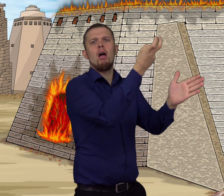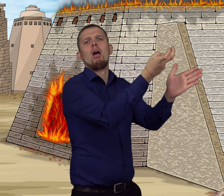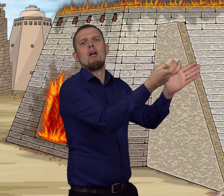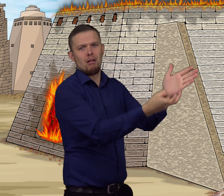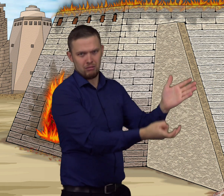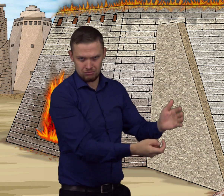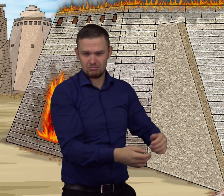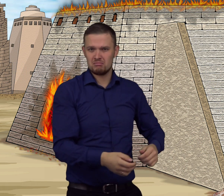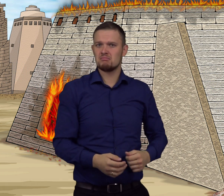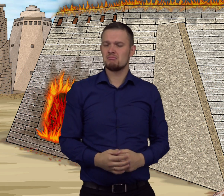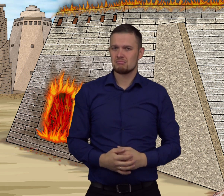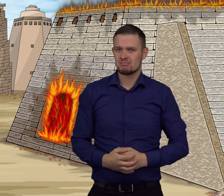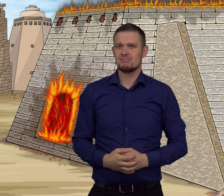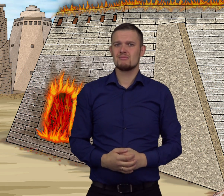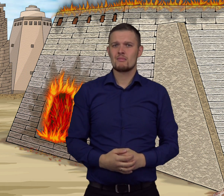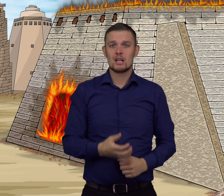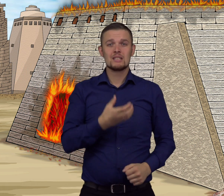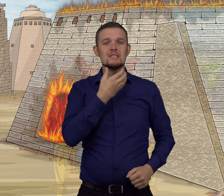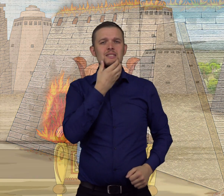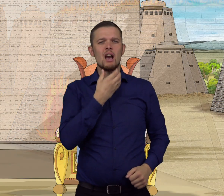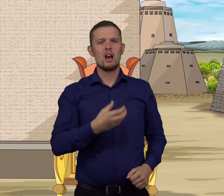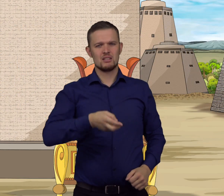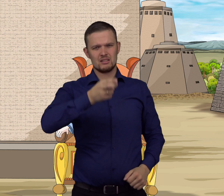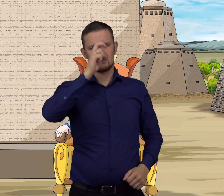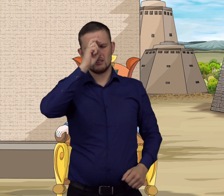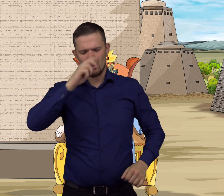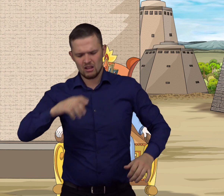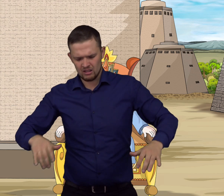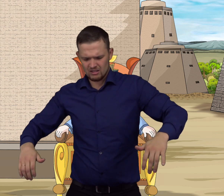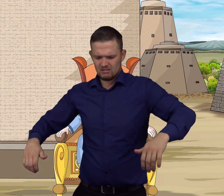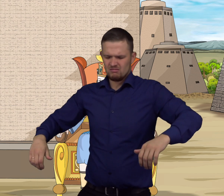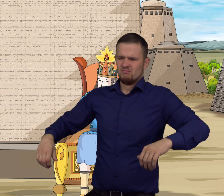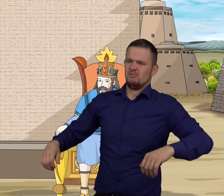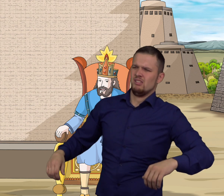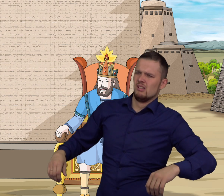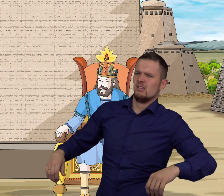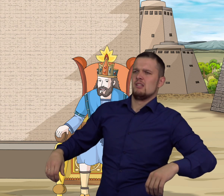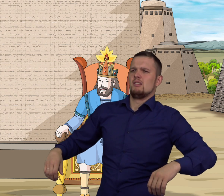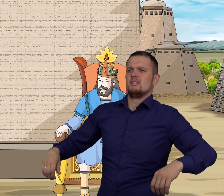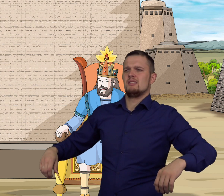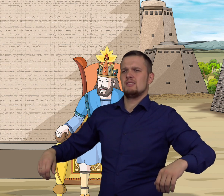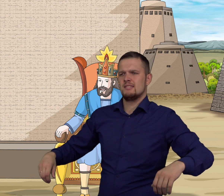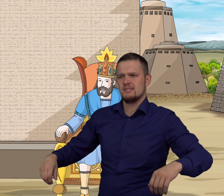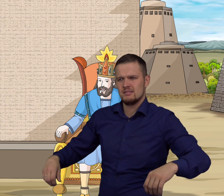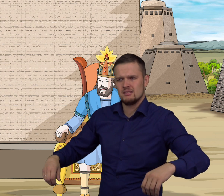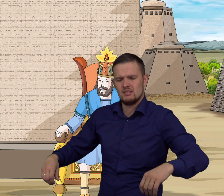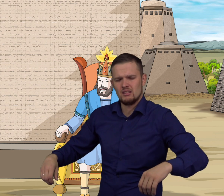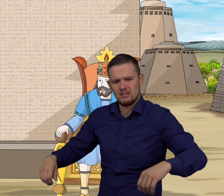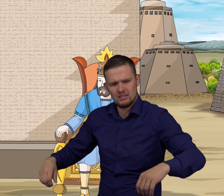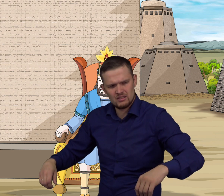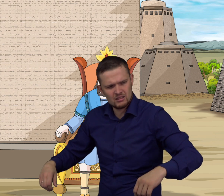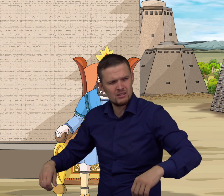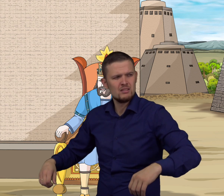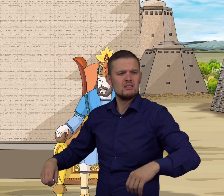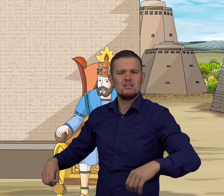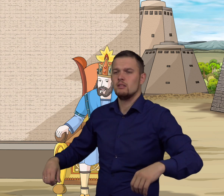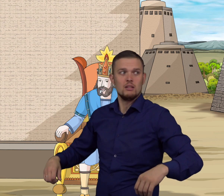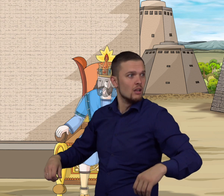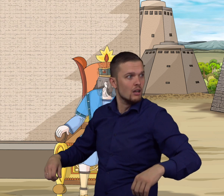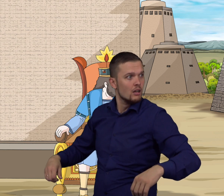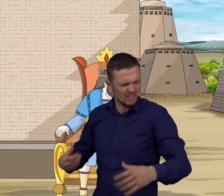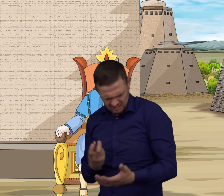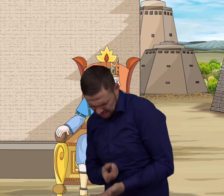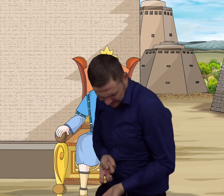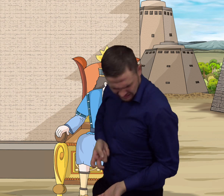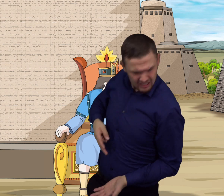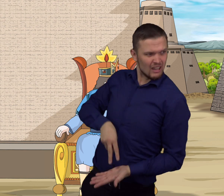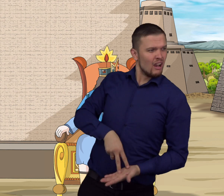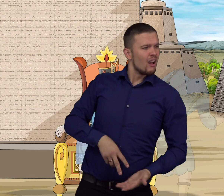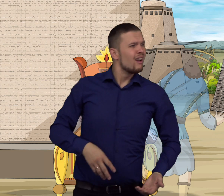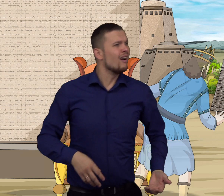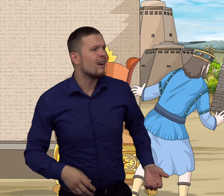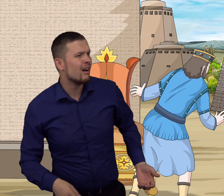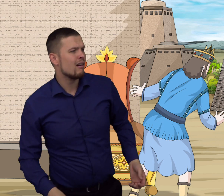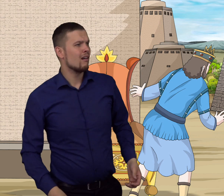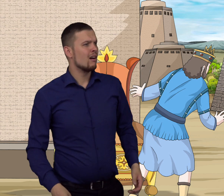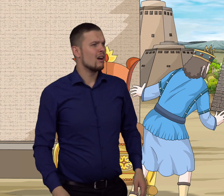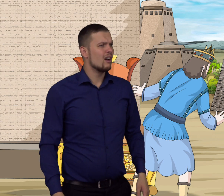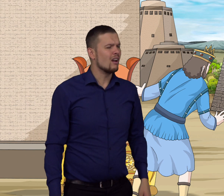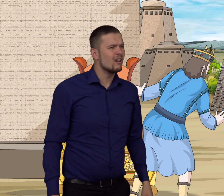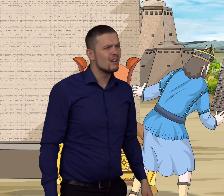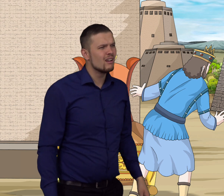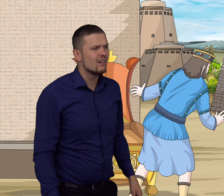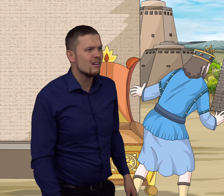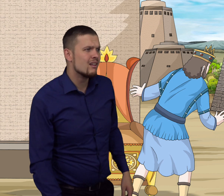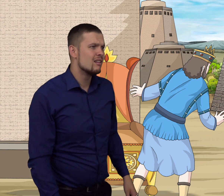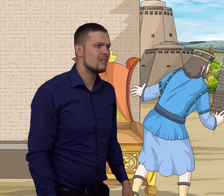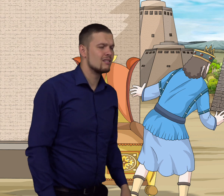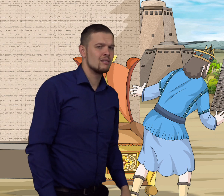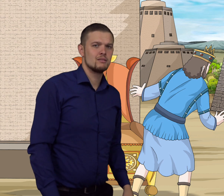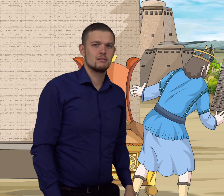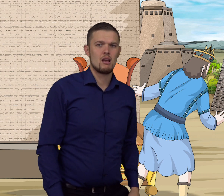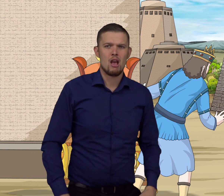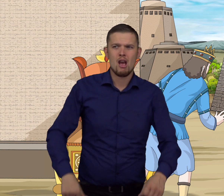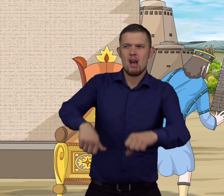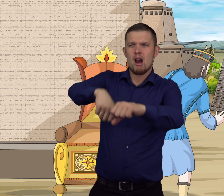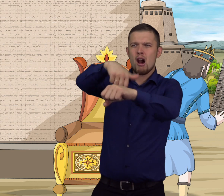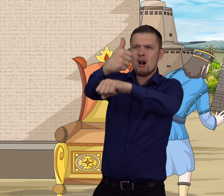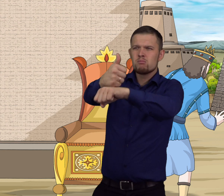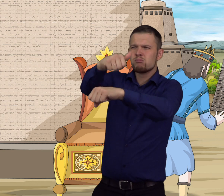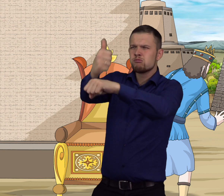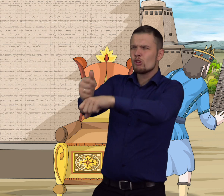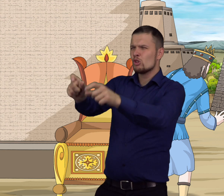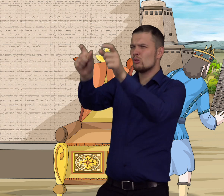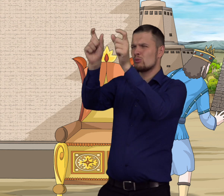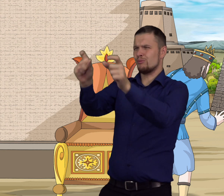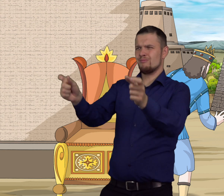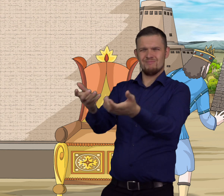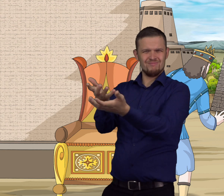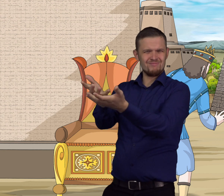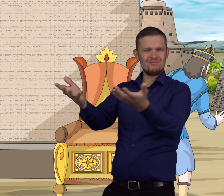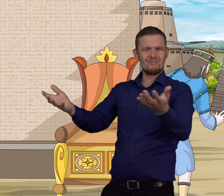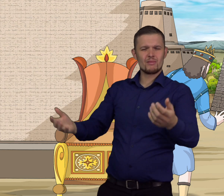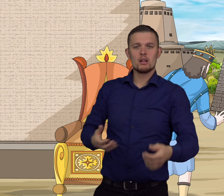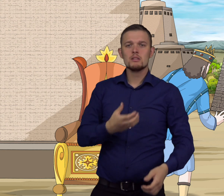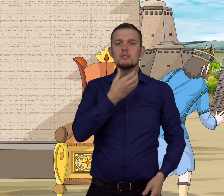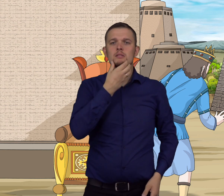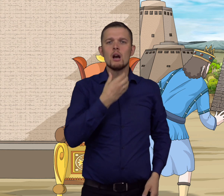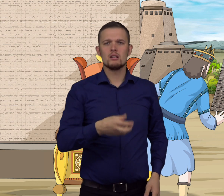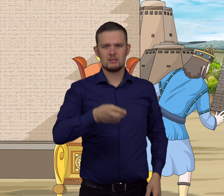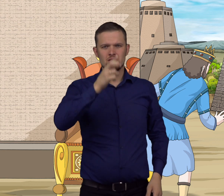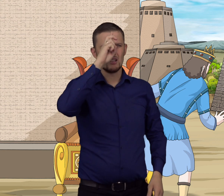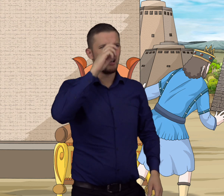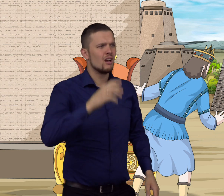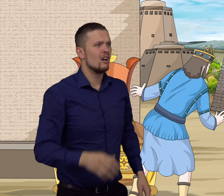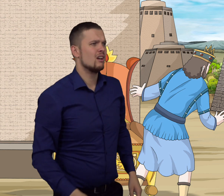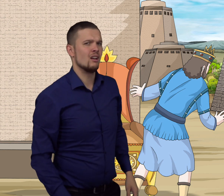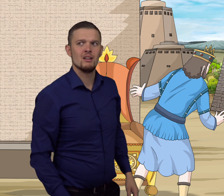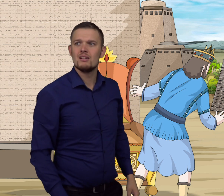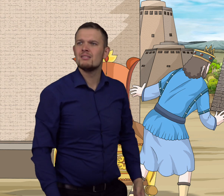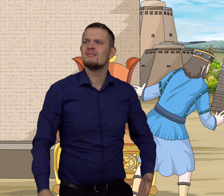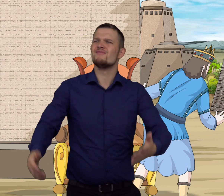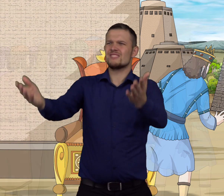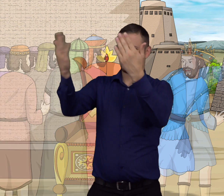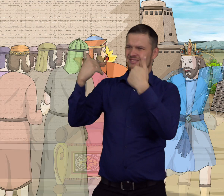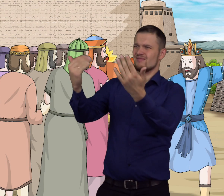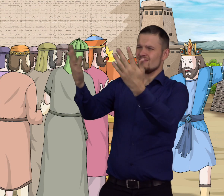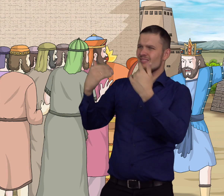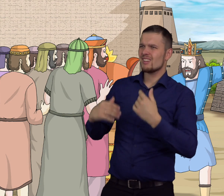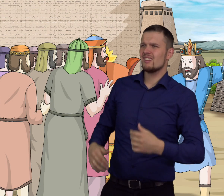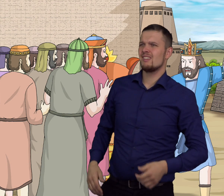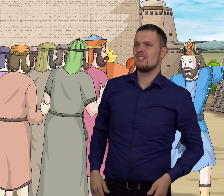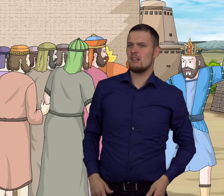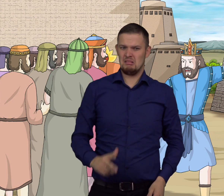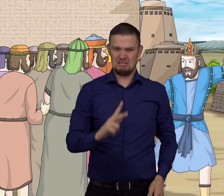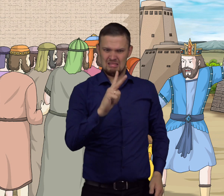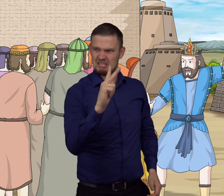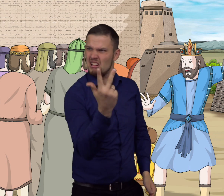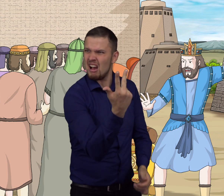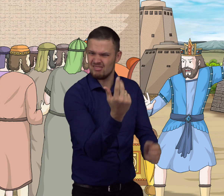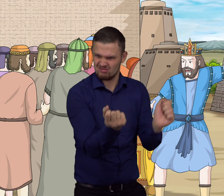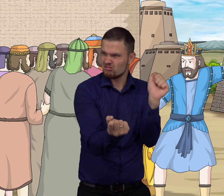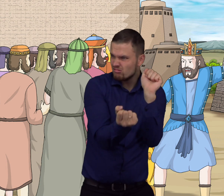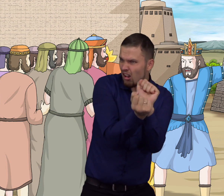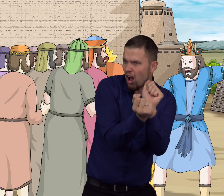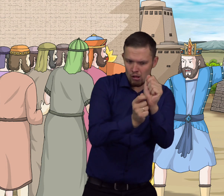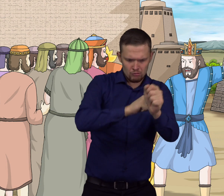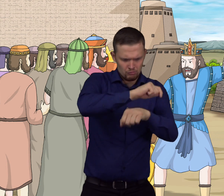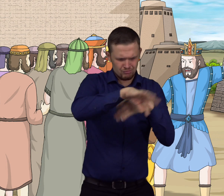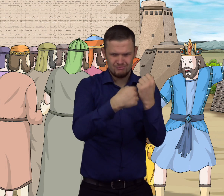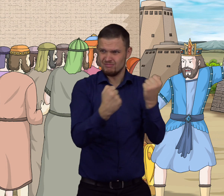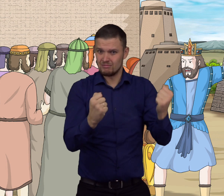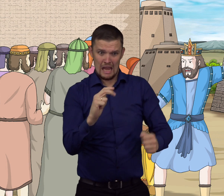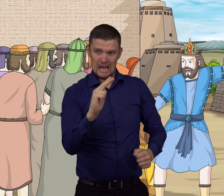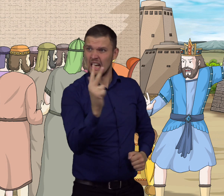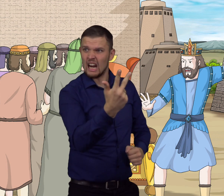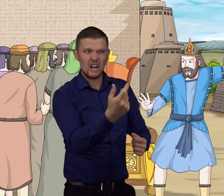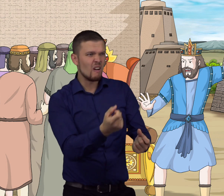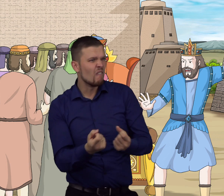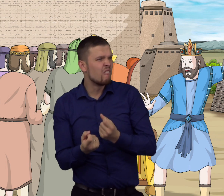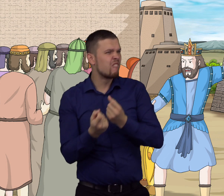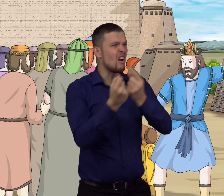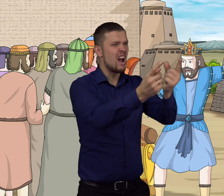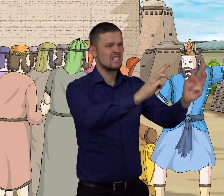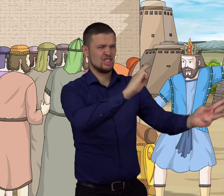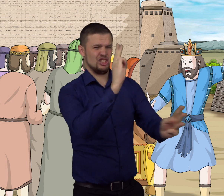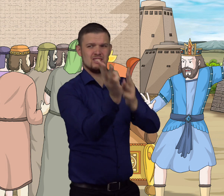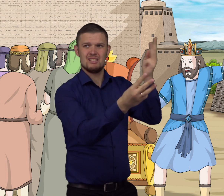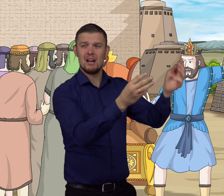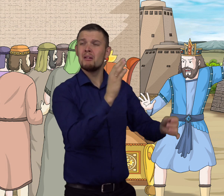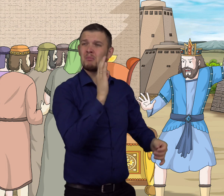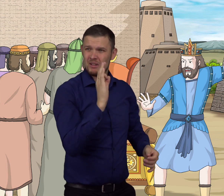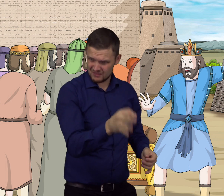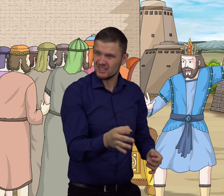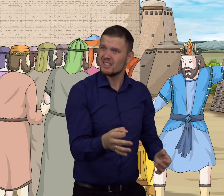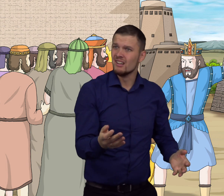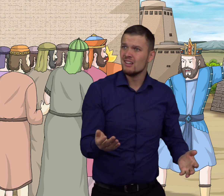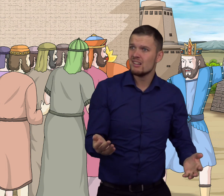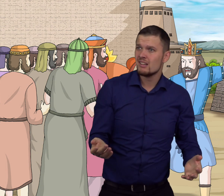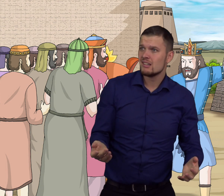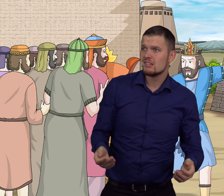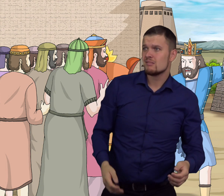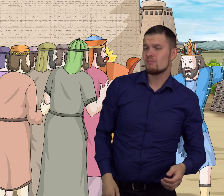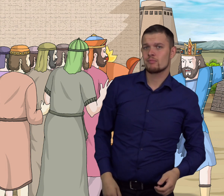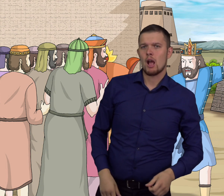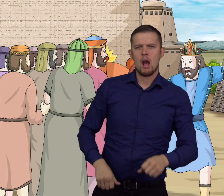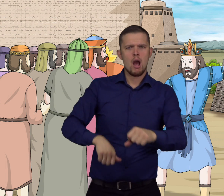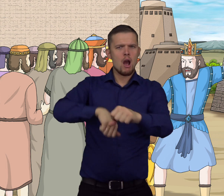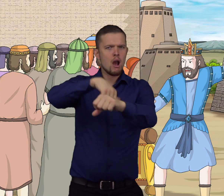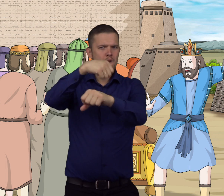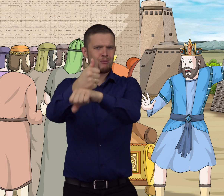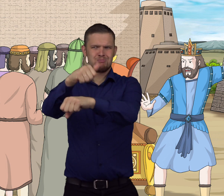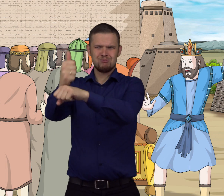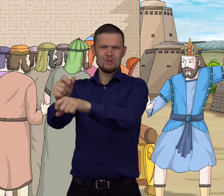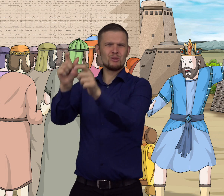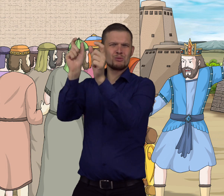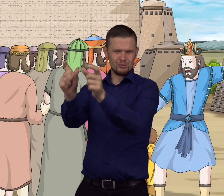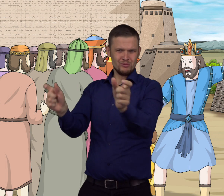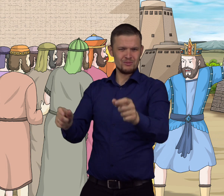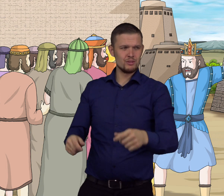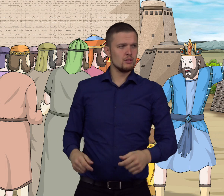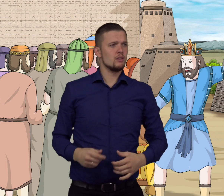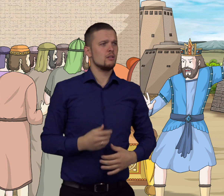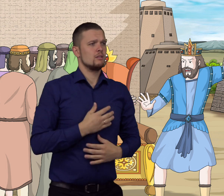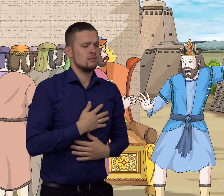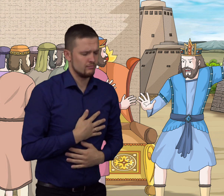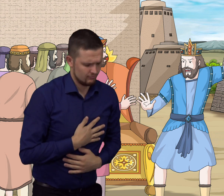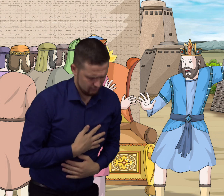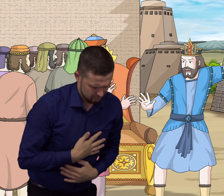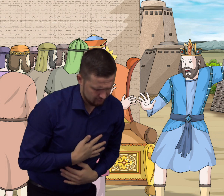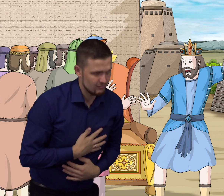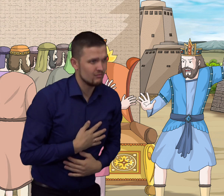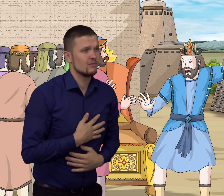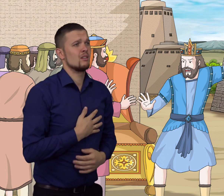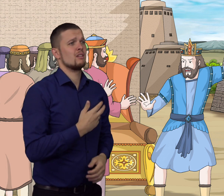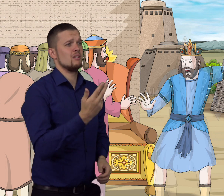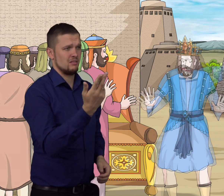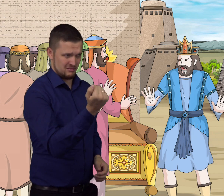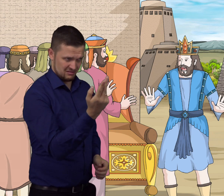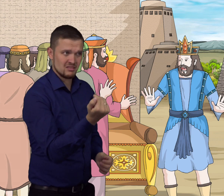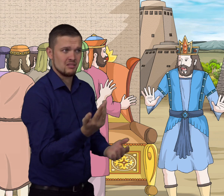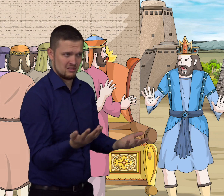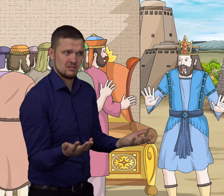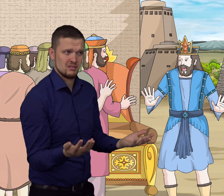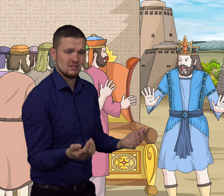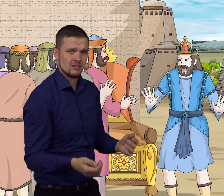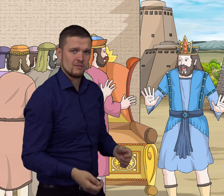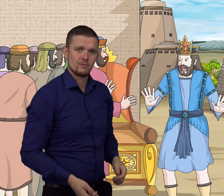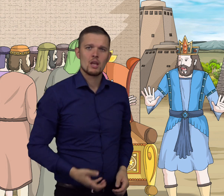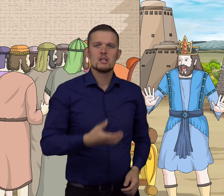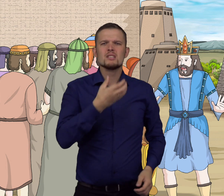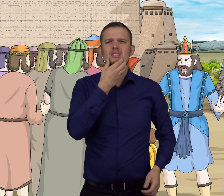Suddenly King Nebuchadnezzar jumped up in amazement and asked his advisers, “Did we not throw three men, firmly bound, into the fire?”